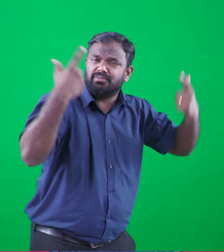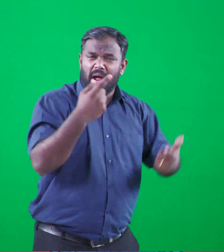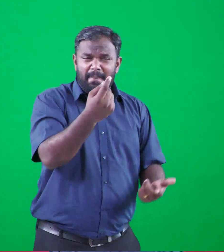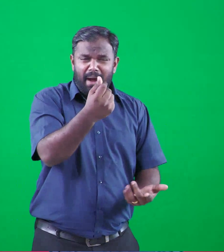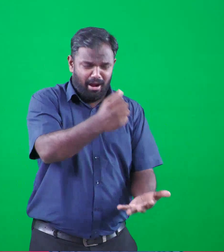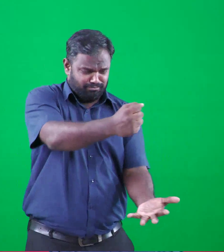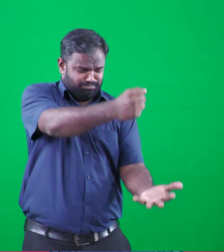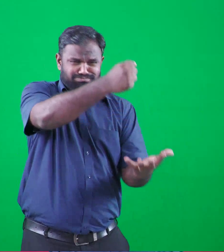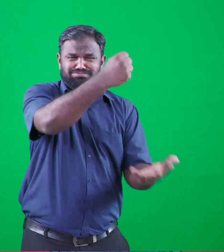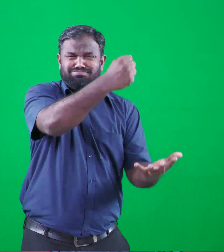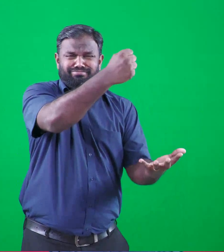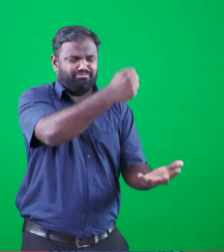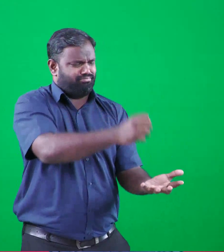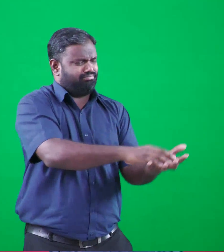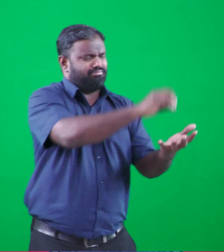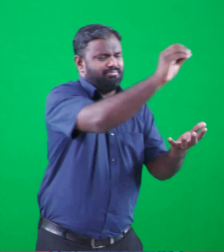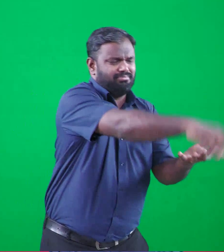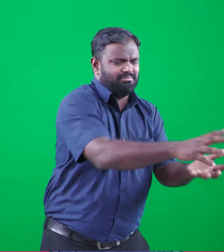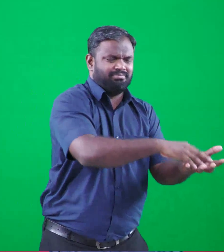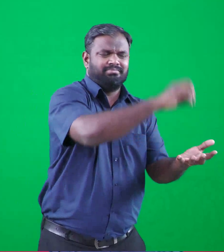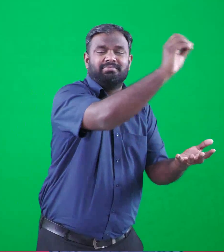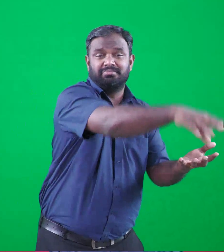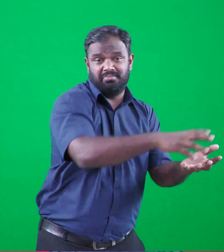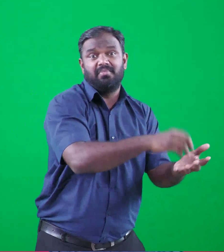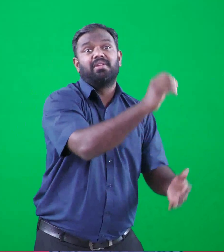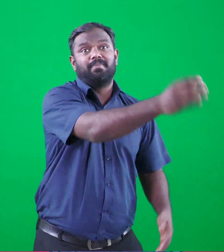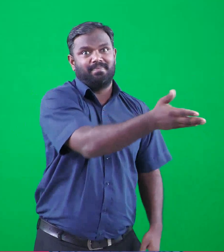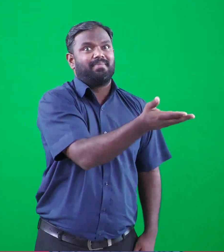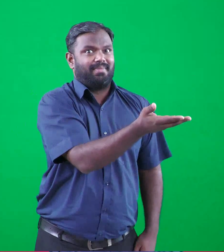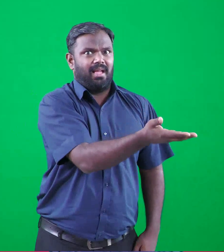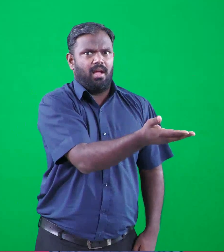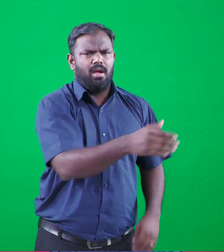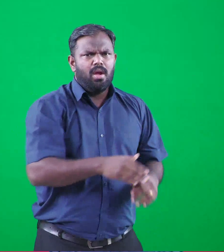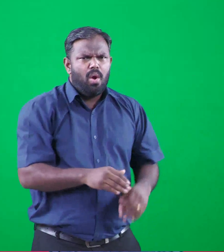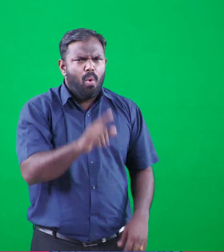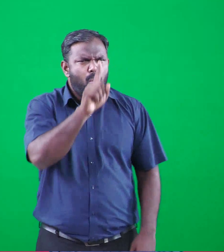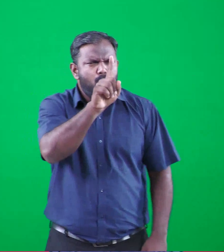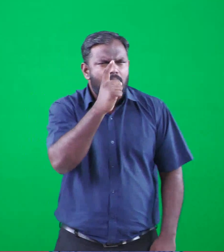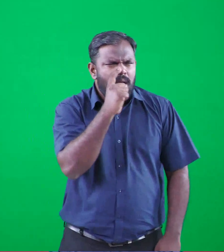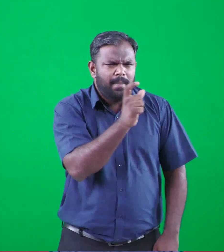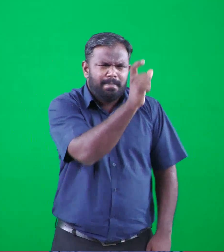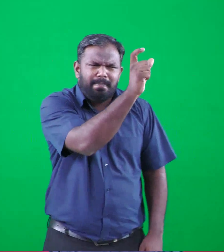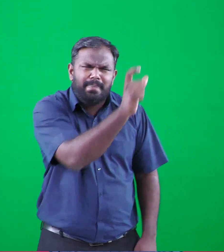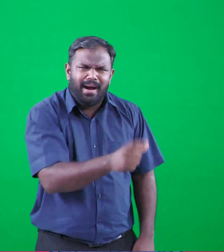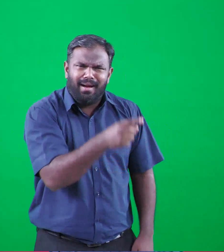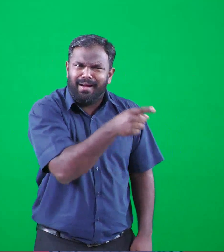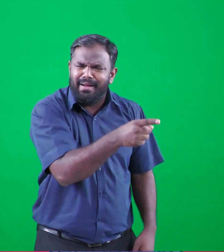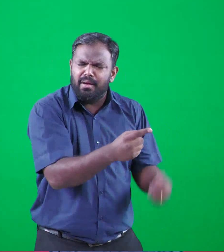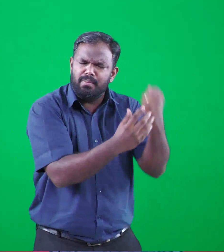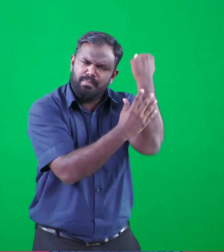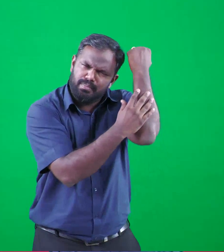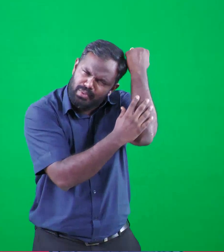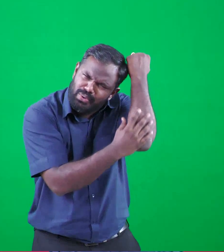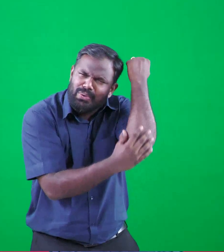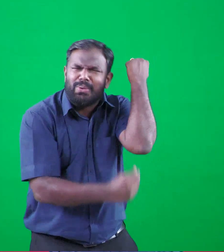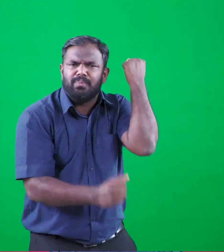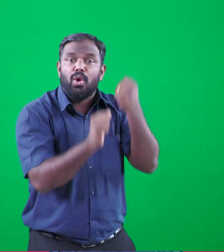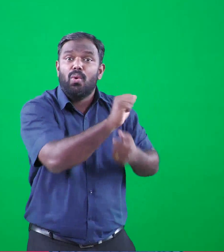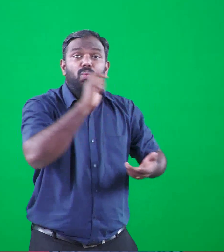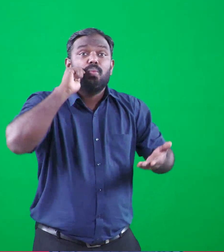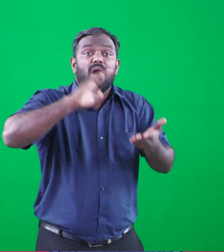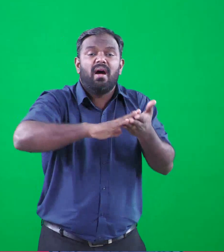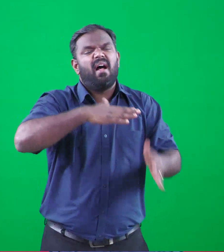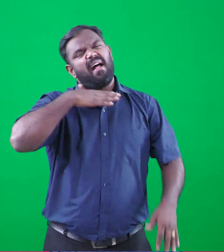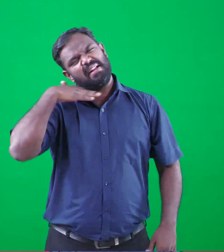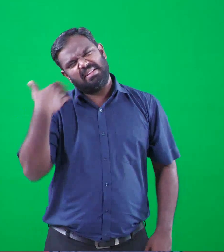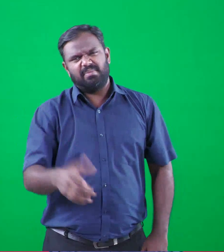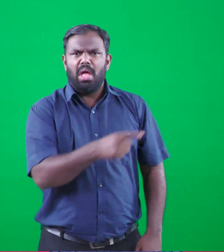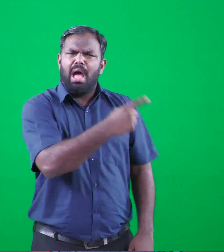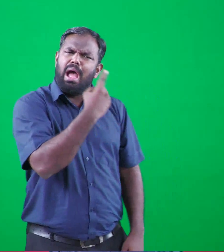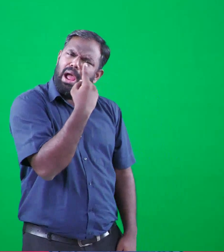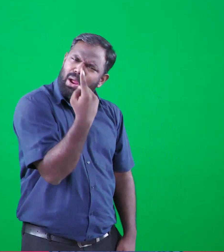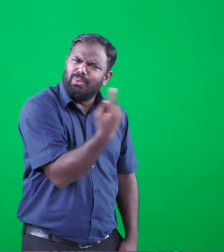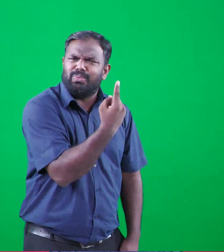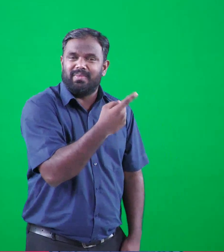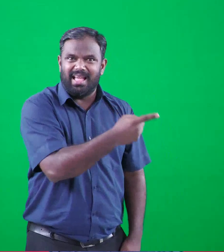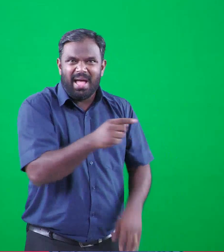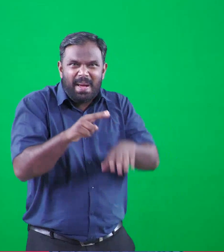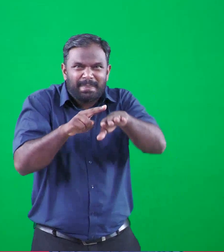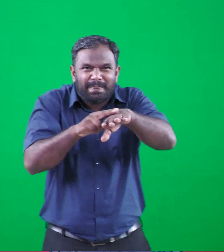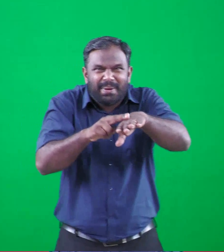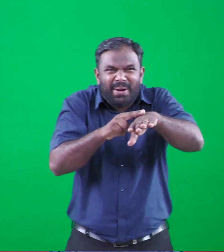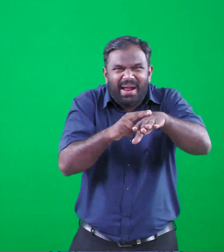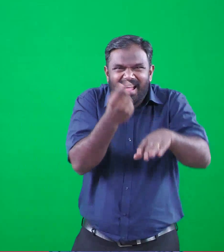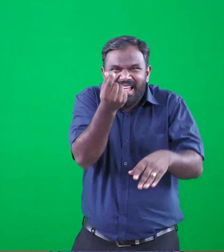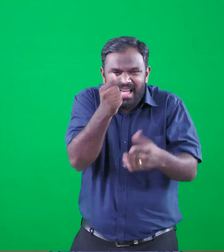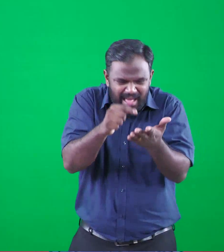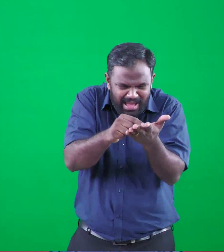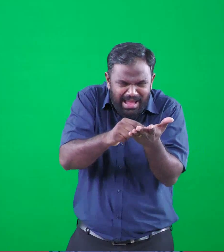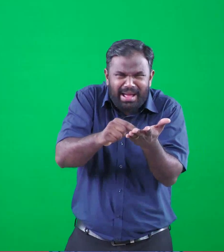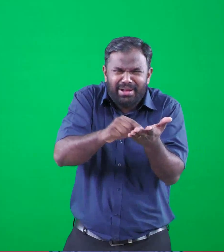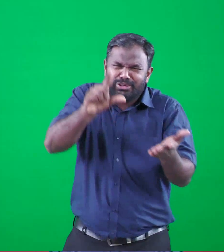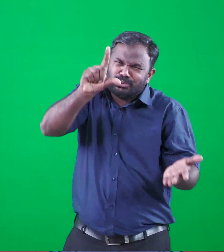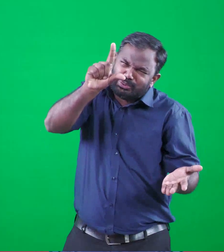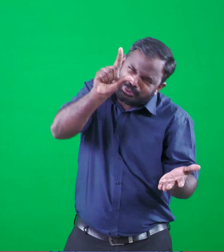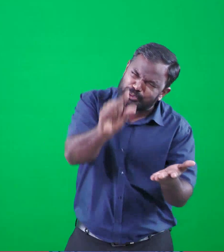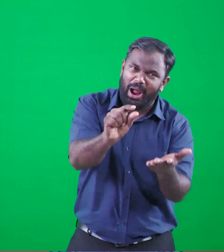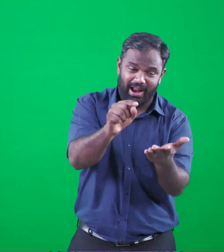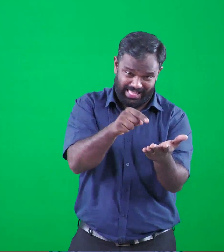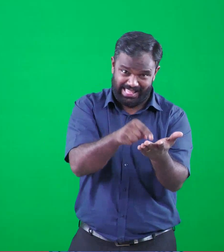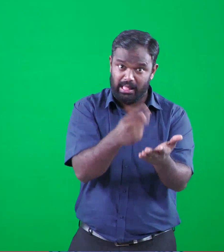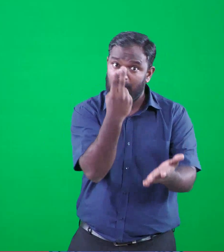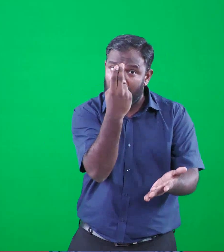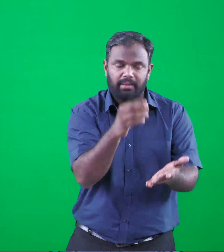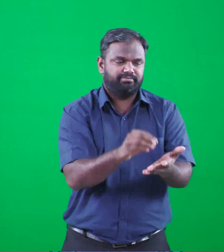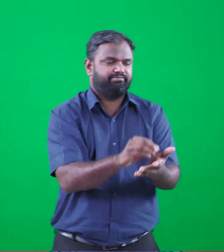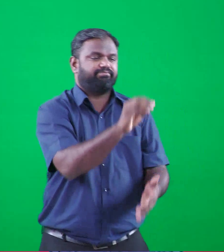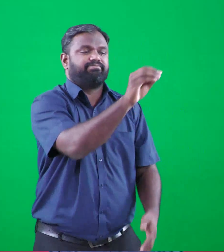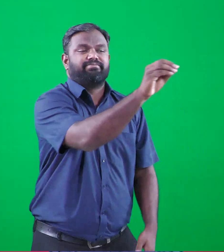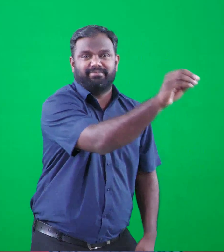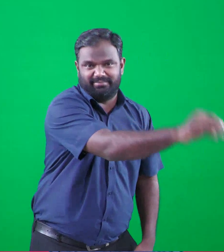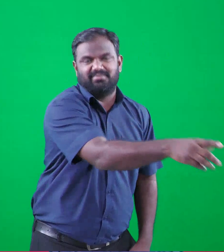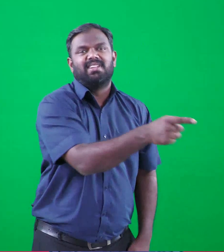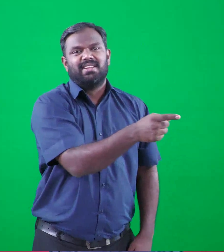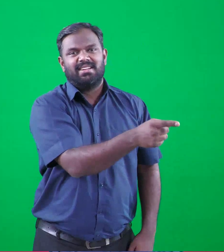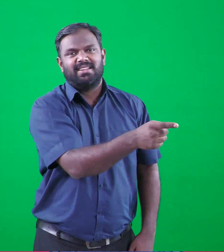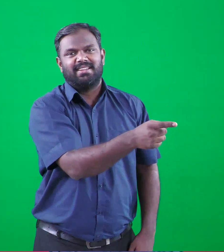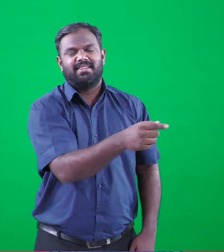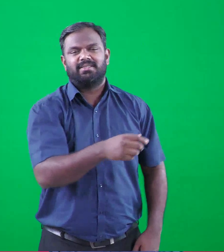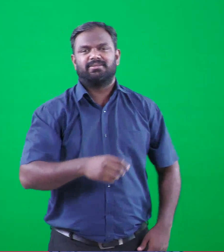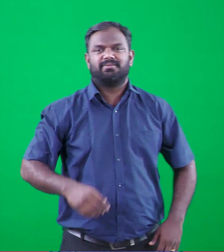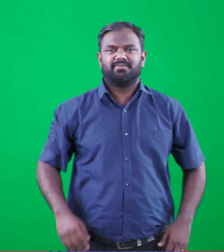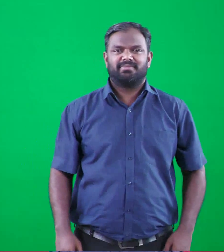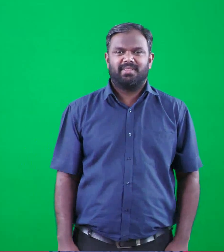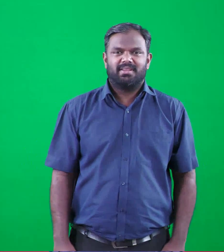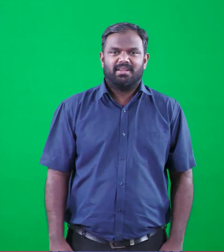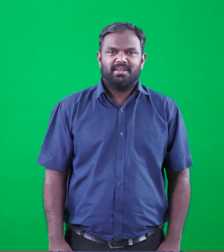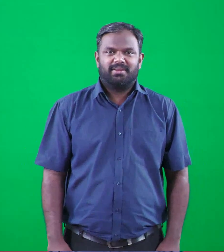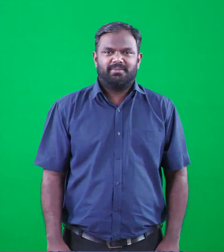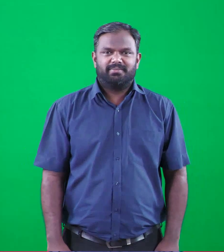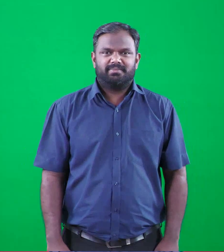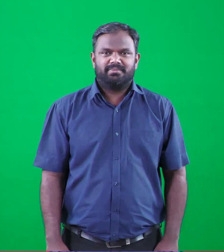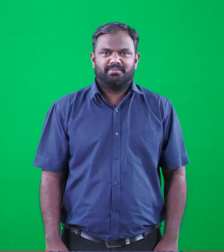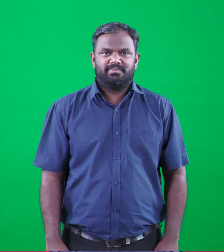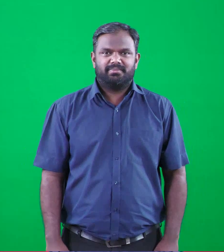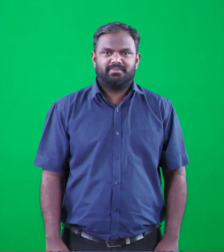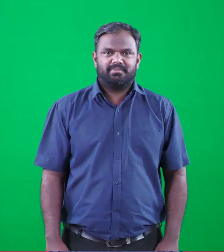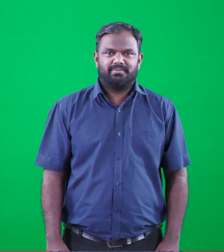Then one poor widow came and put in two small copper coins, which amounted to a small fraction of a denarius.